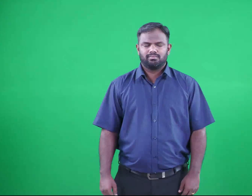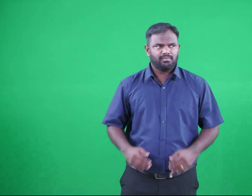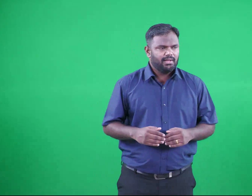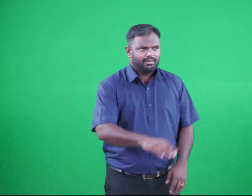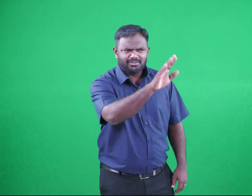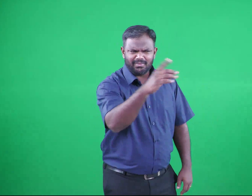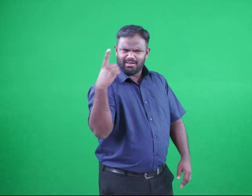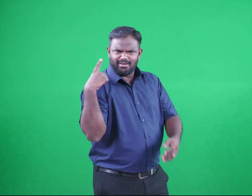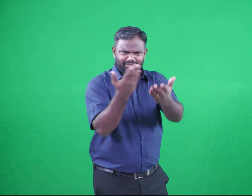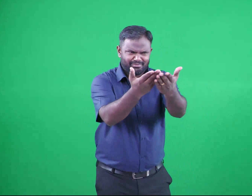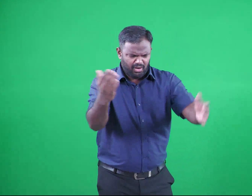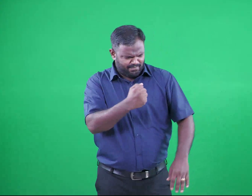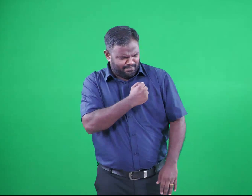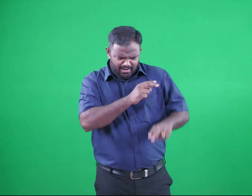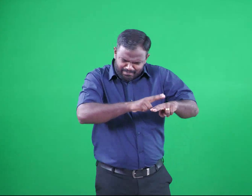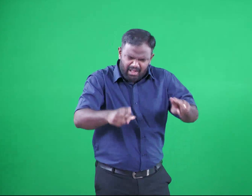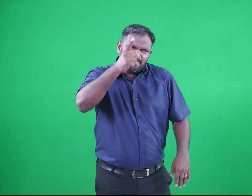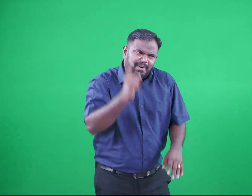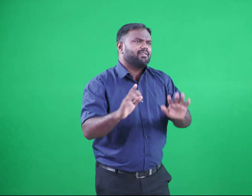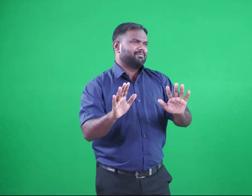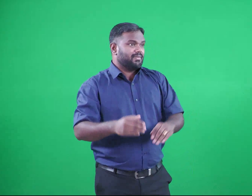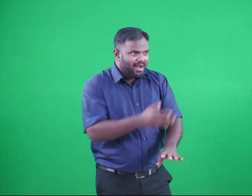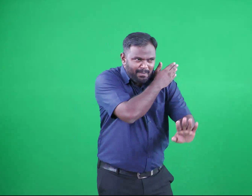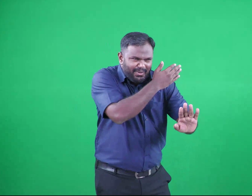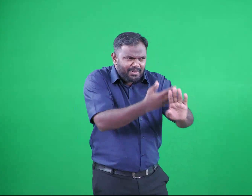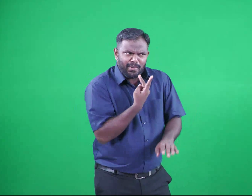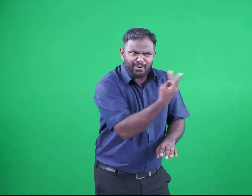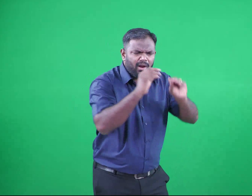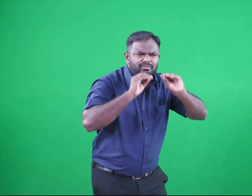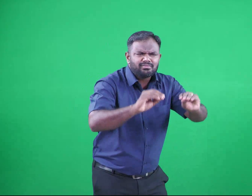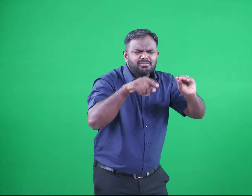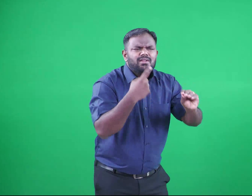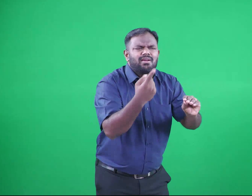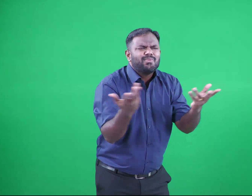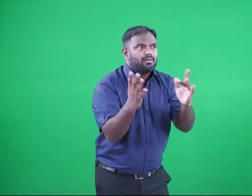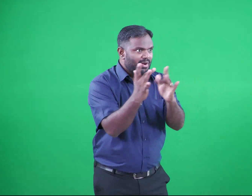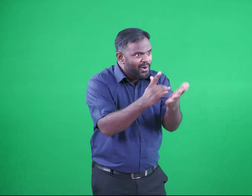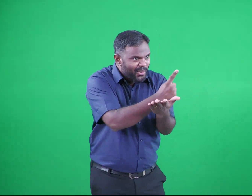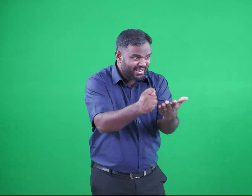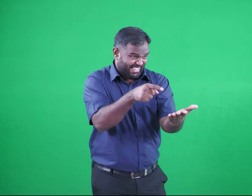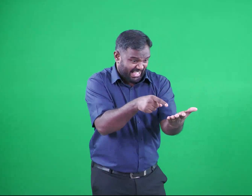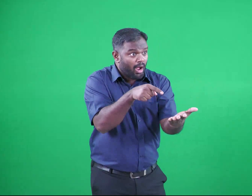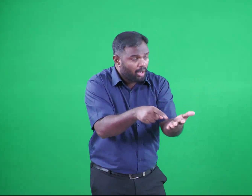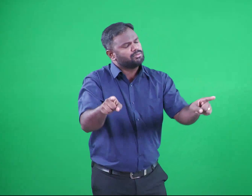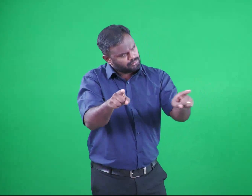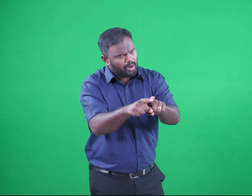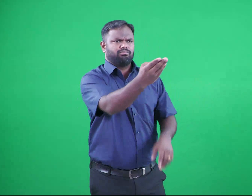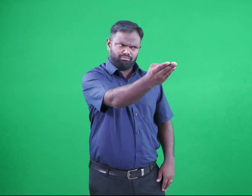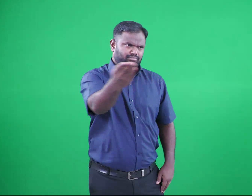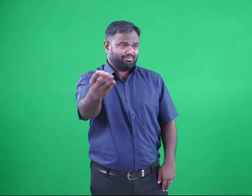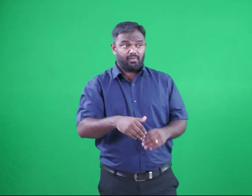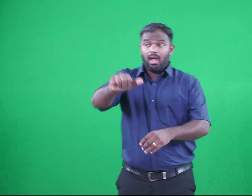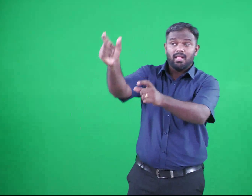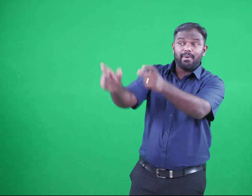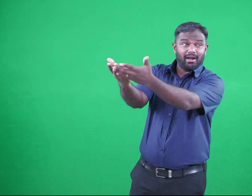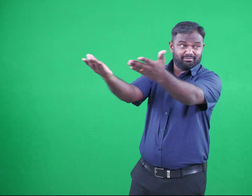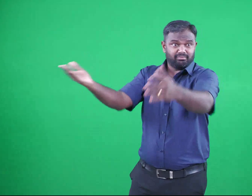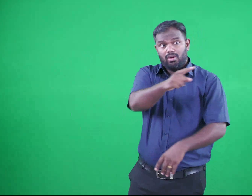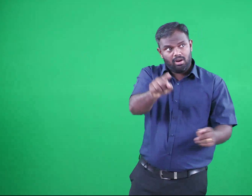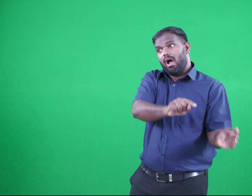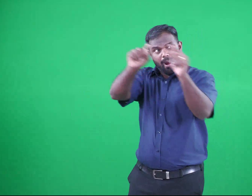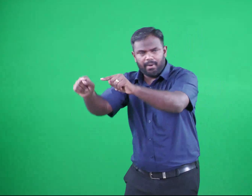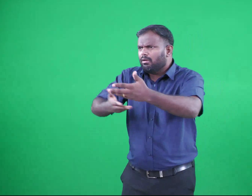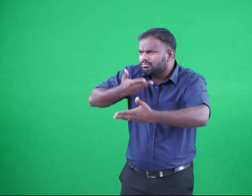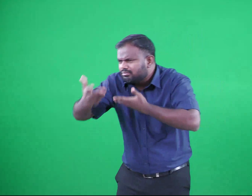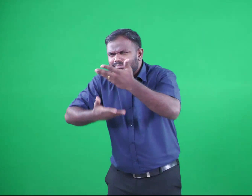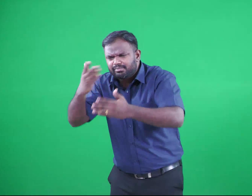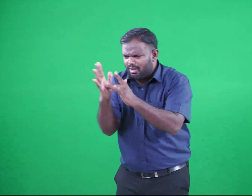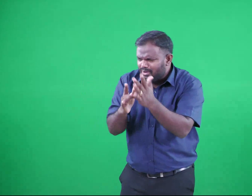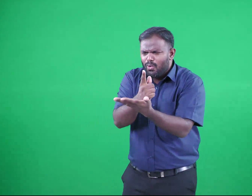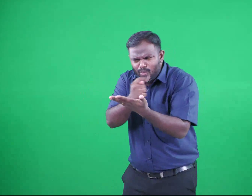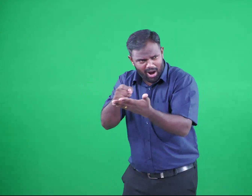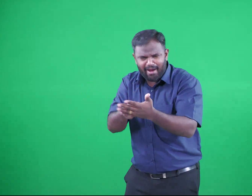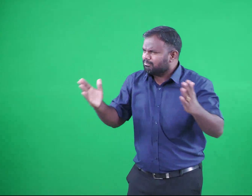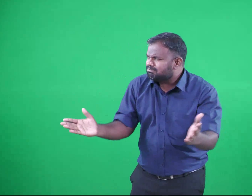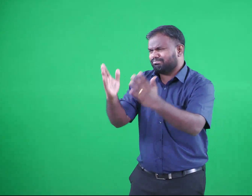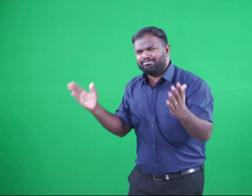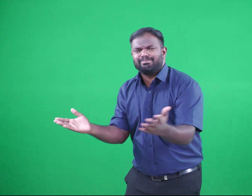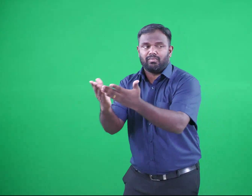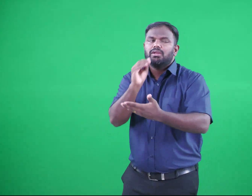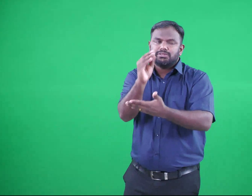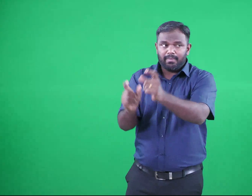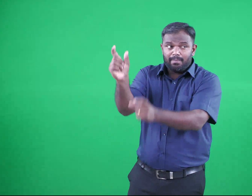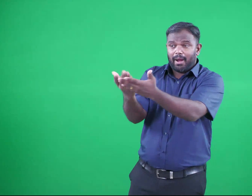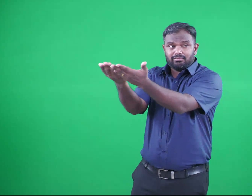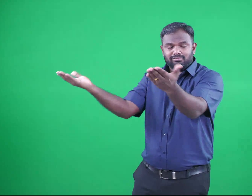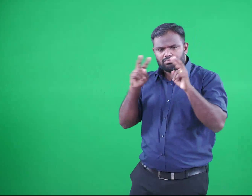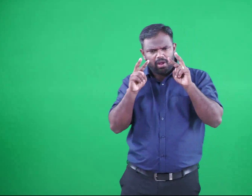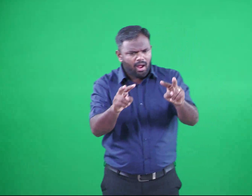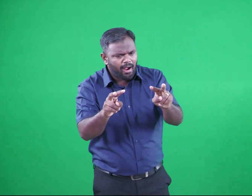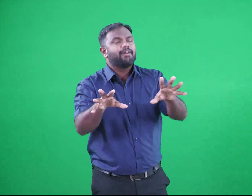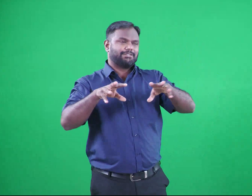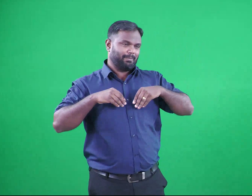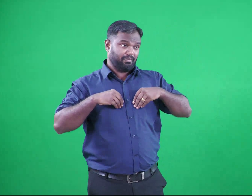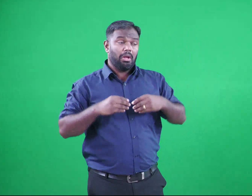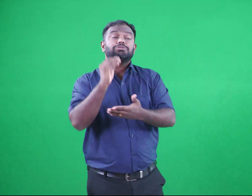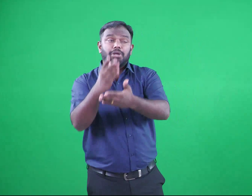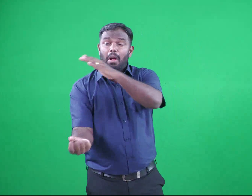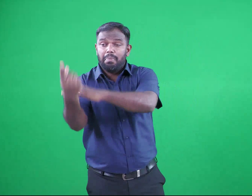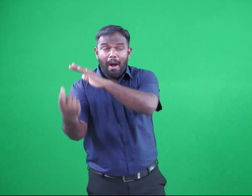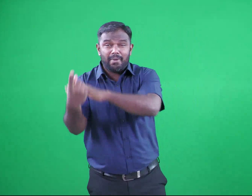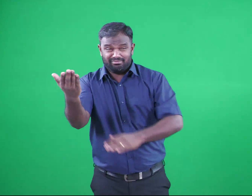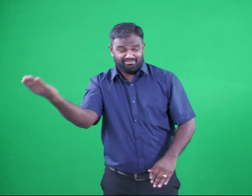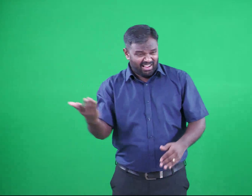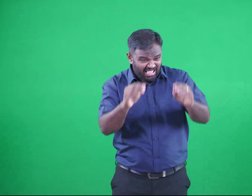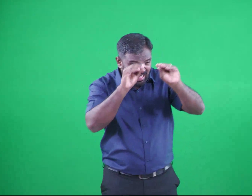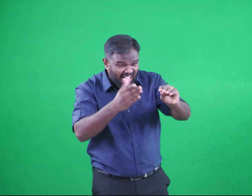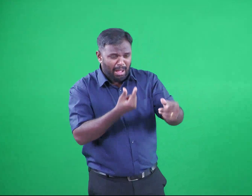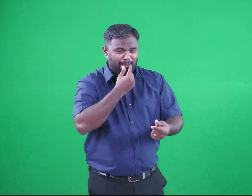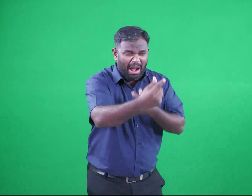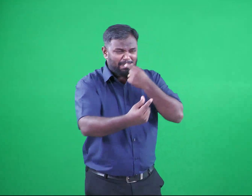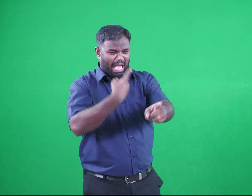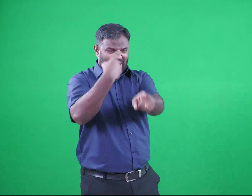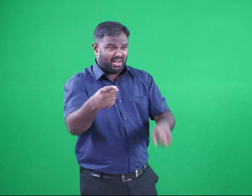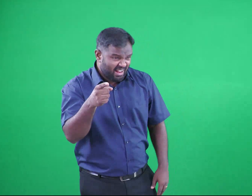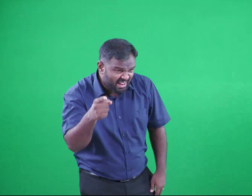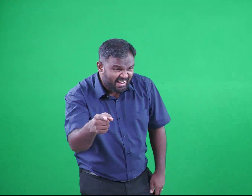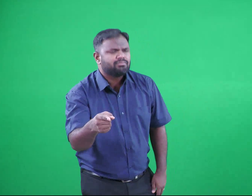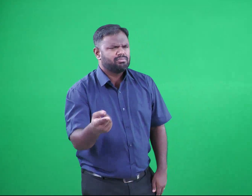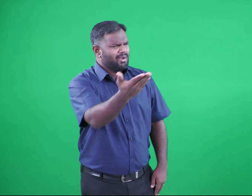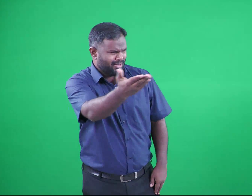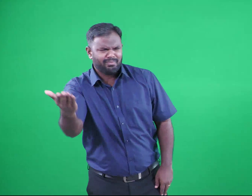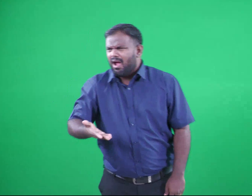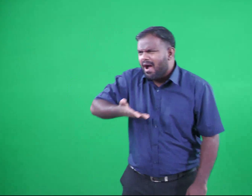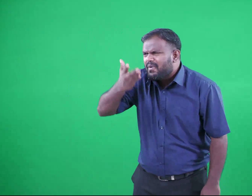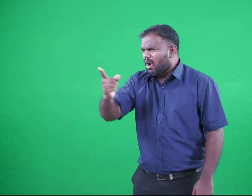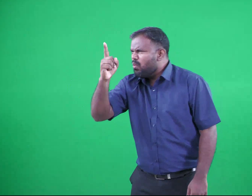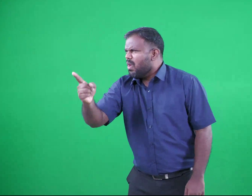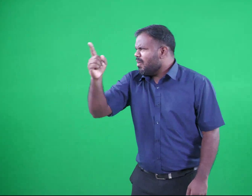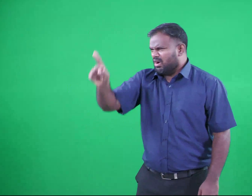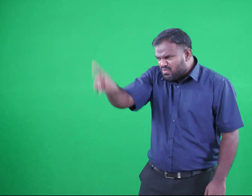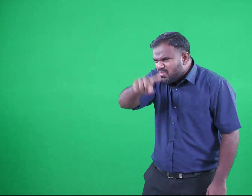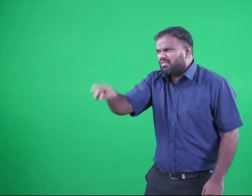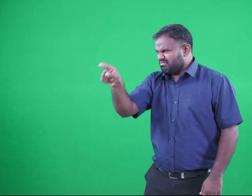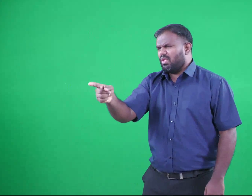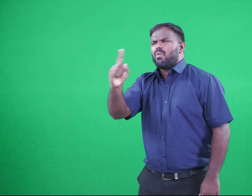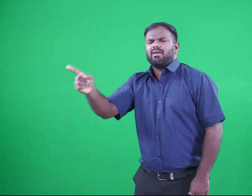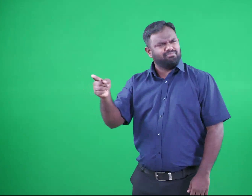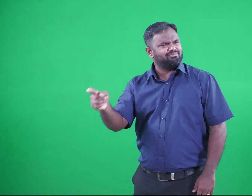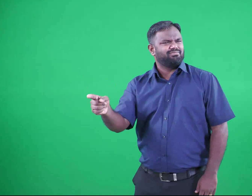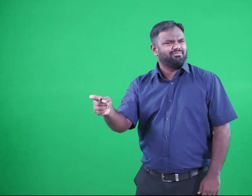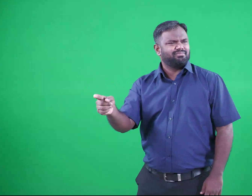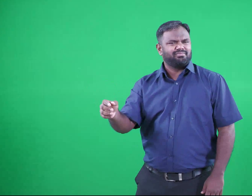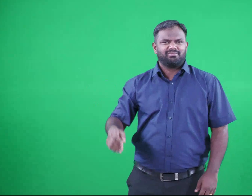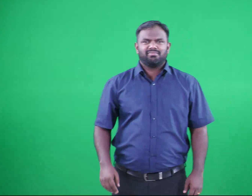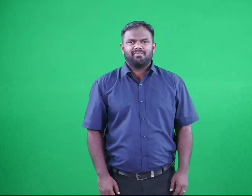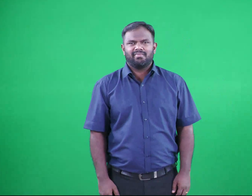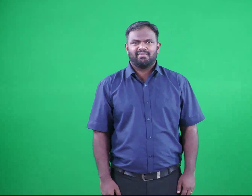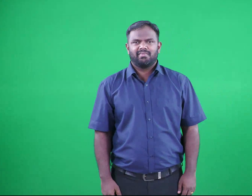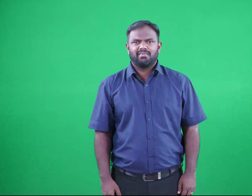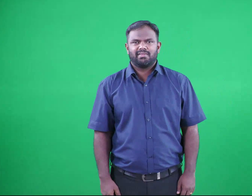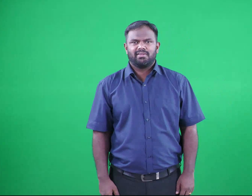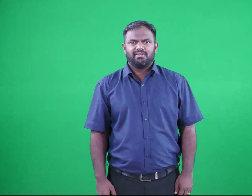He must hold firmly to the faithful word as it was taught, so that he can encourage others by sound teaching and refute those who contradict it.